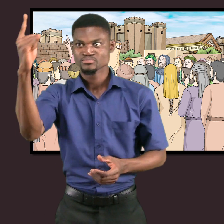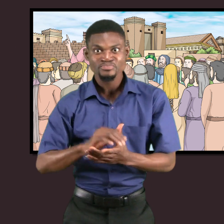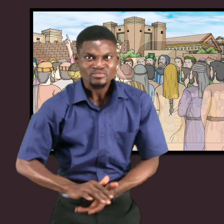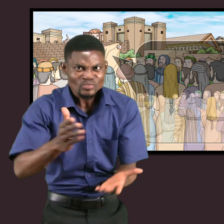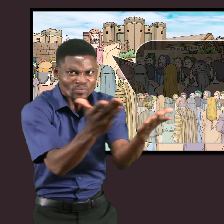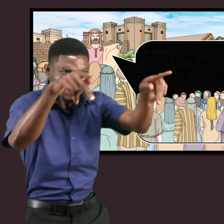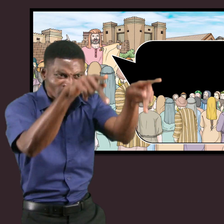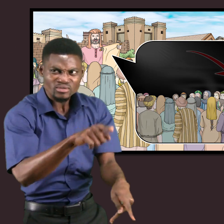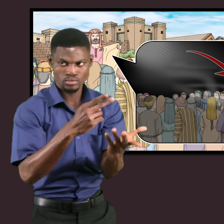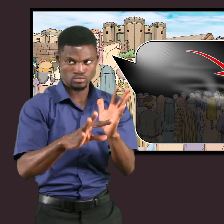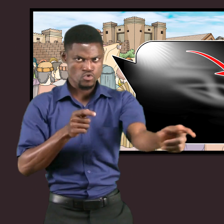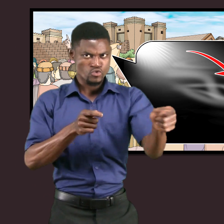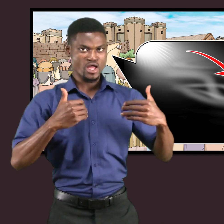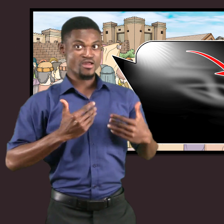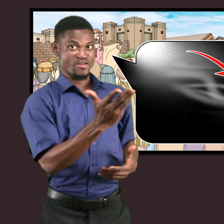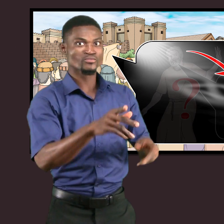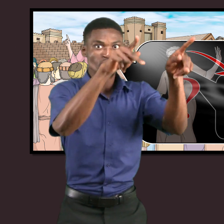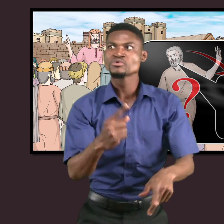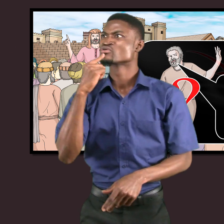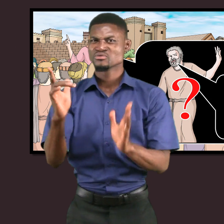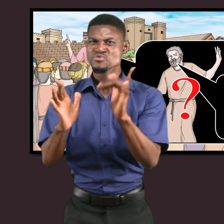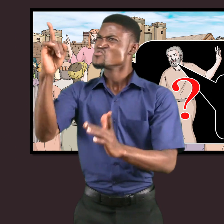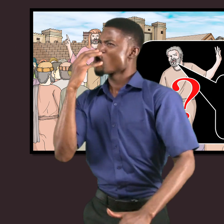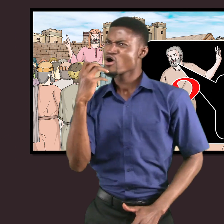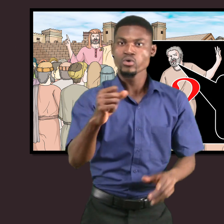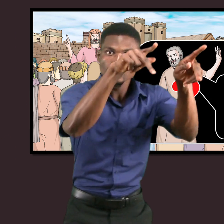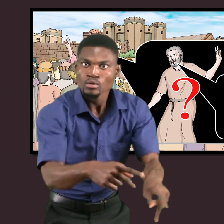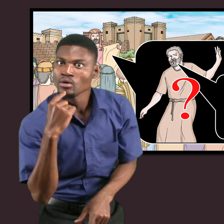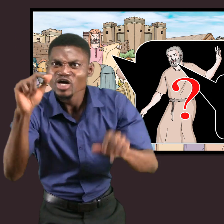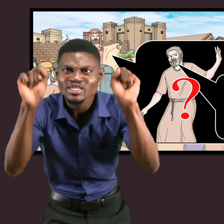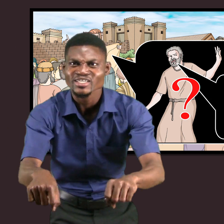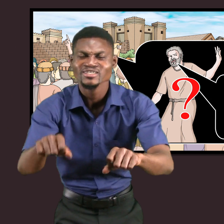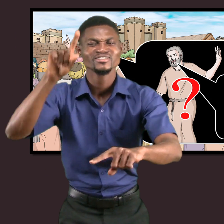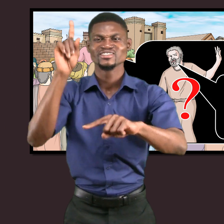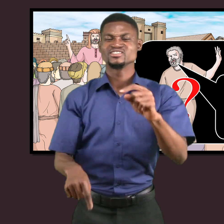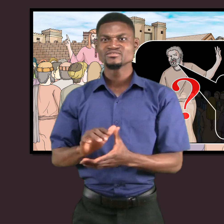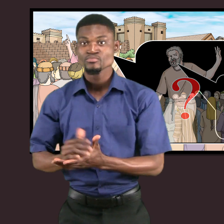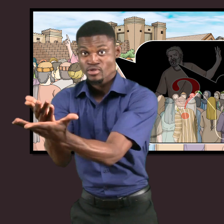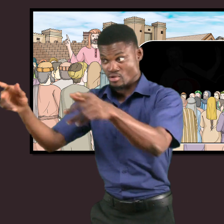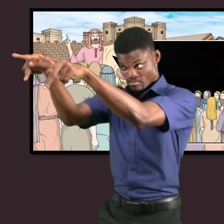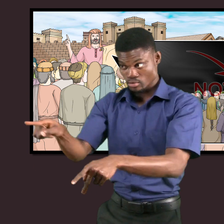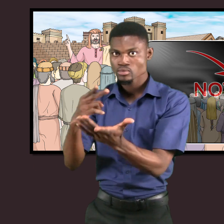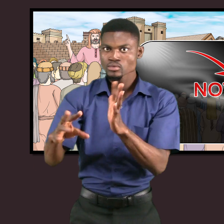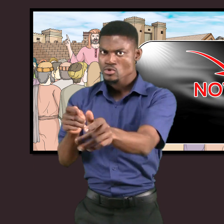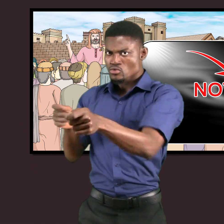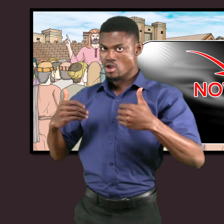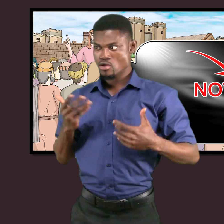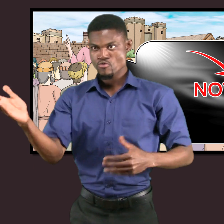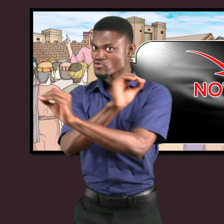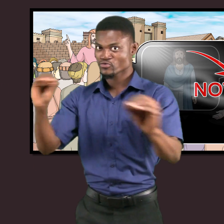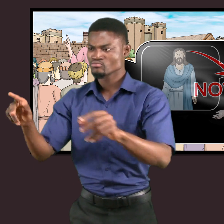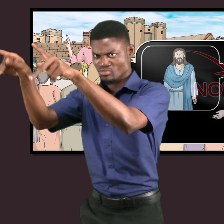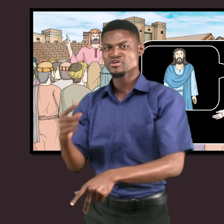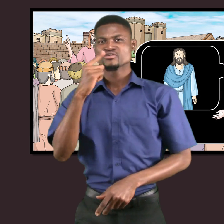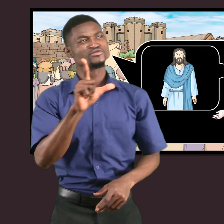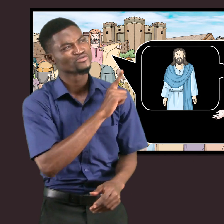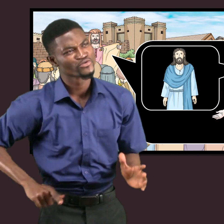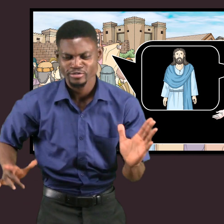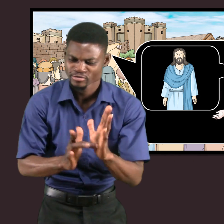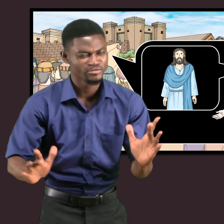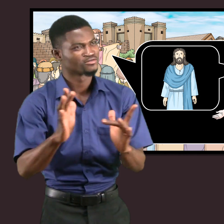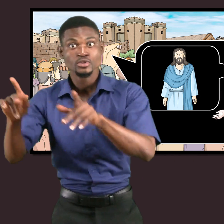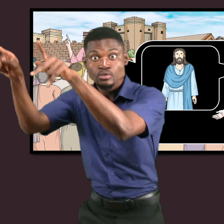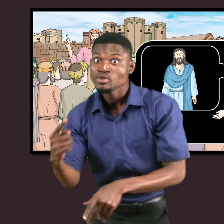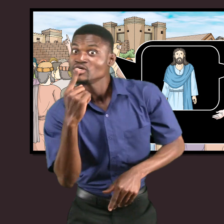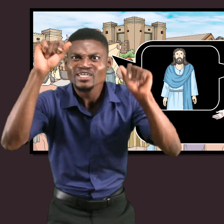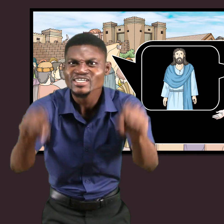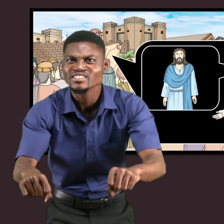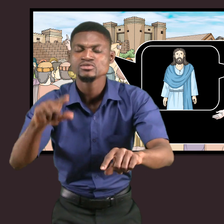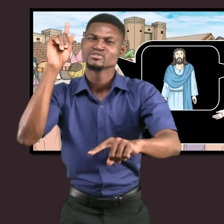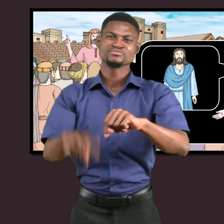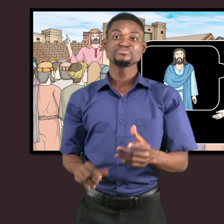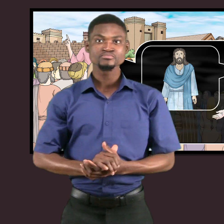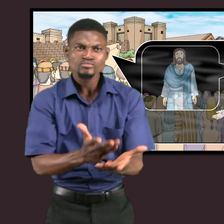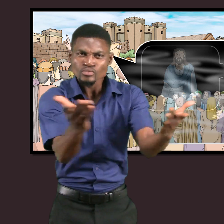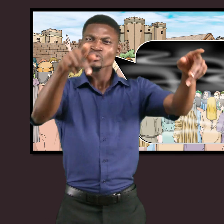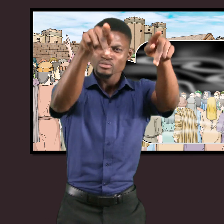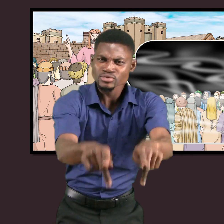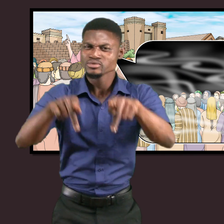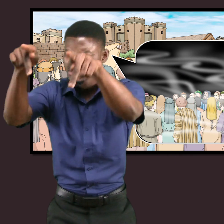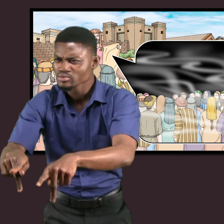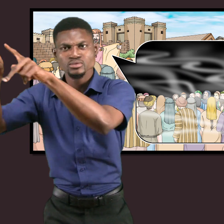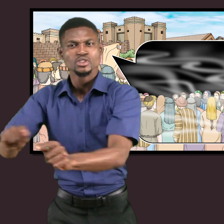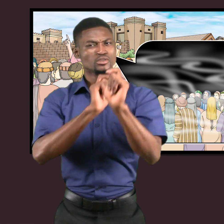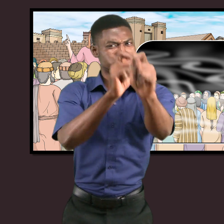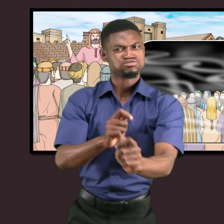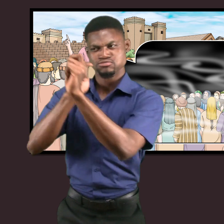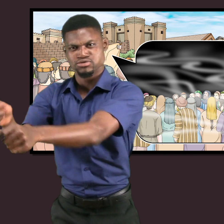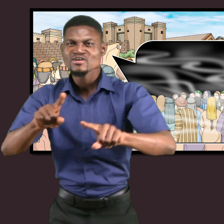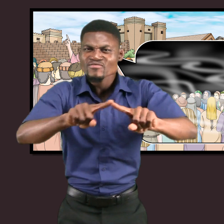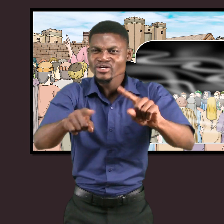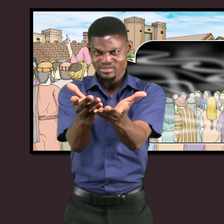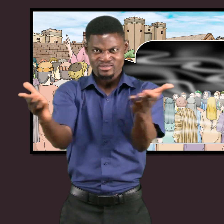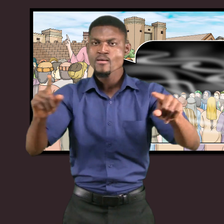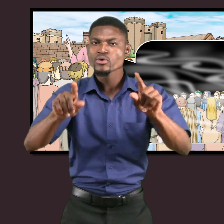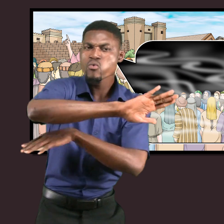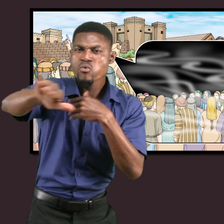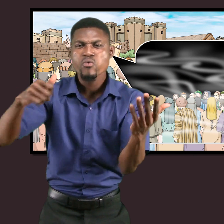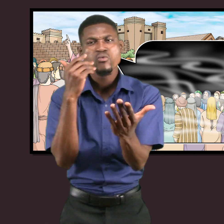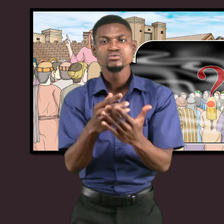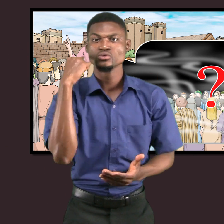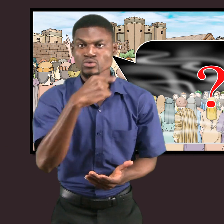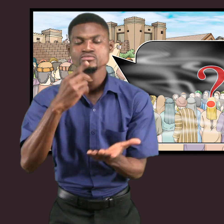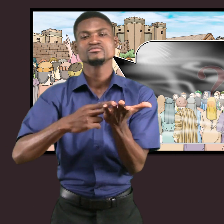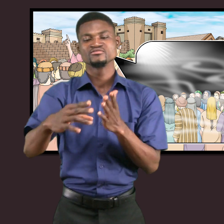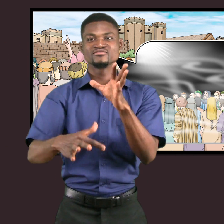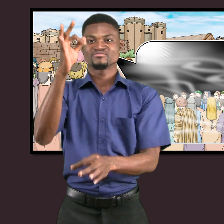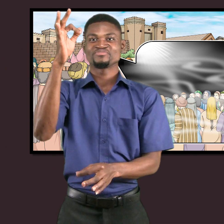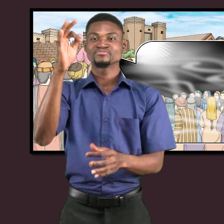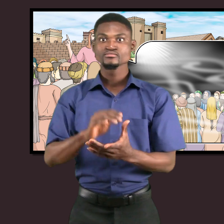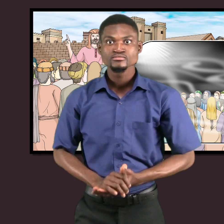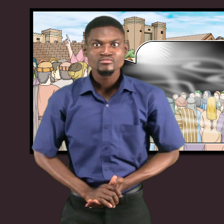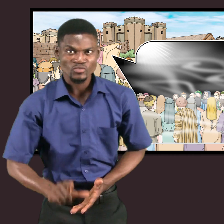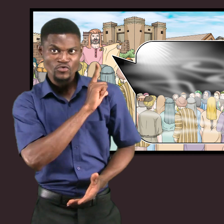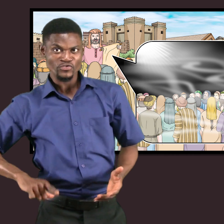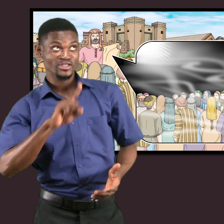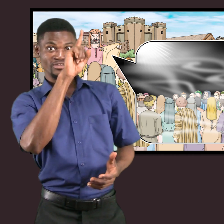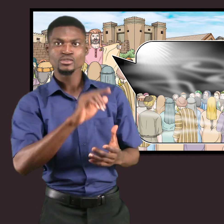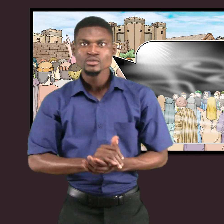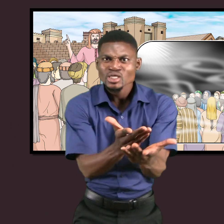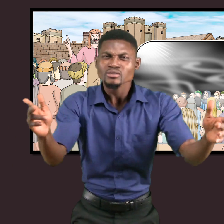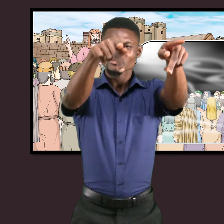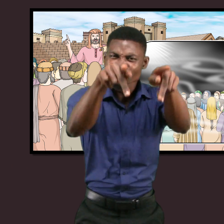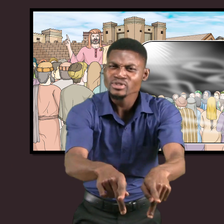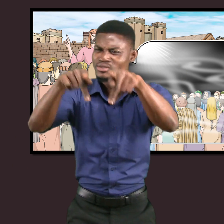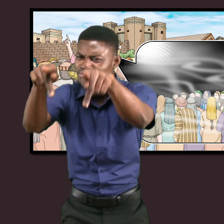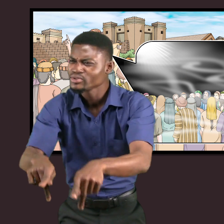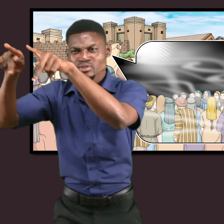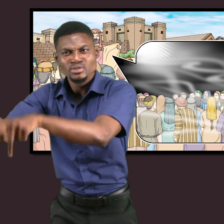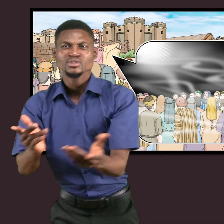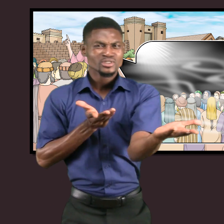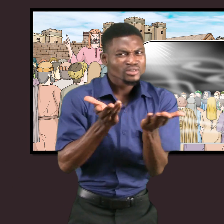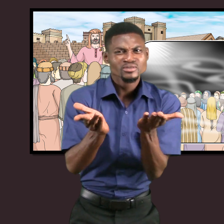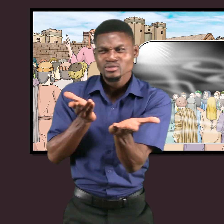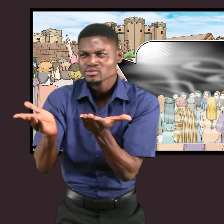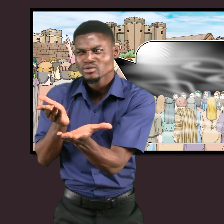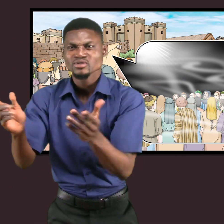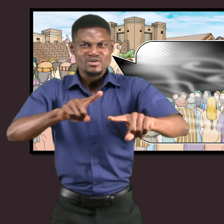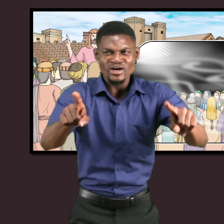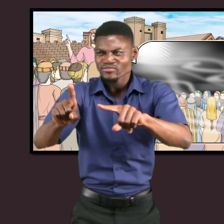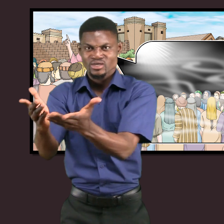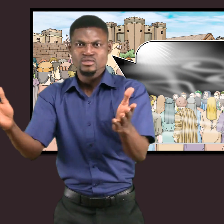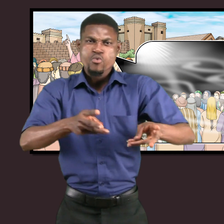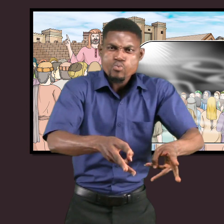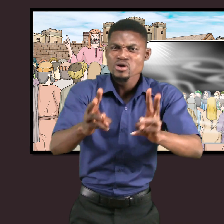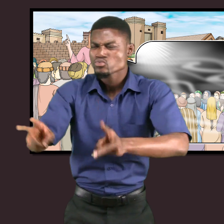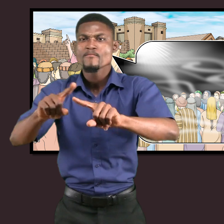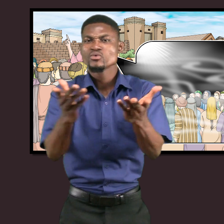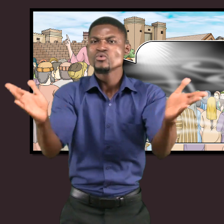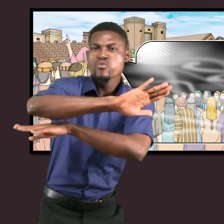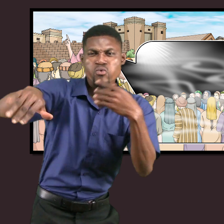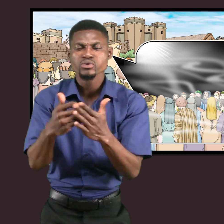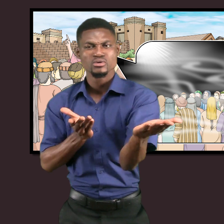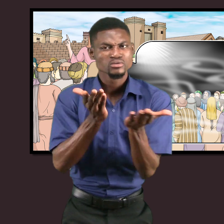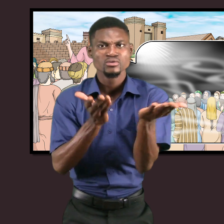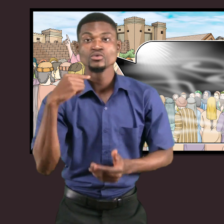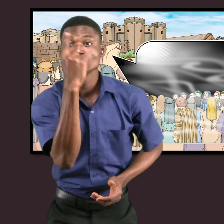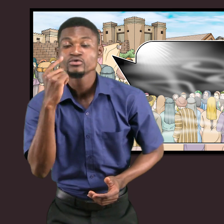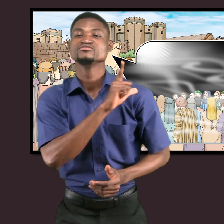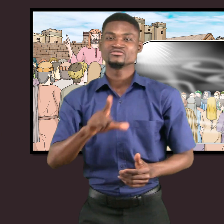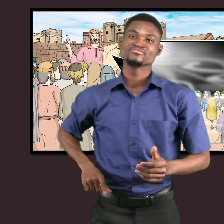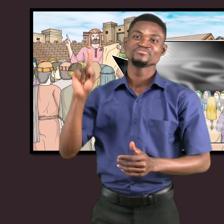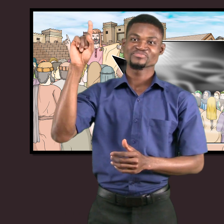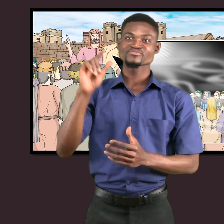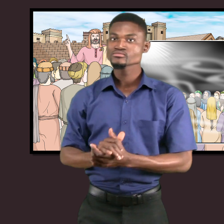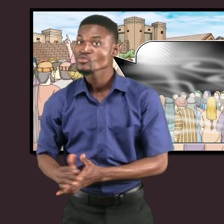Therefore I inform you that no one who is speaking by the Spirit of God says, “Jesus be cursed,” and no one can say, “Jesus is Lord,” except by the Holy Spirit. There are different gifts, but the same Spirit.